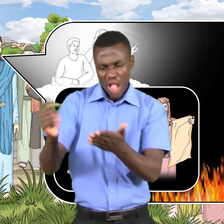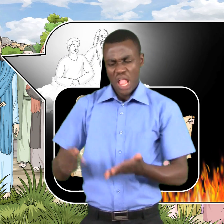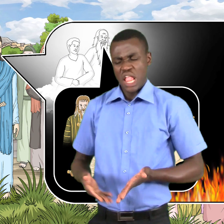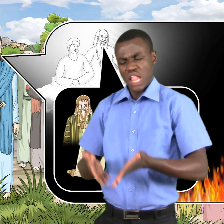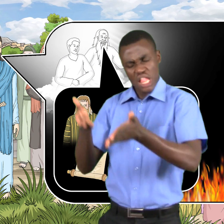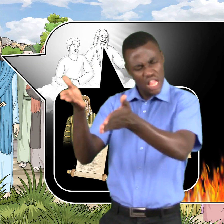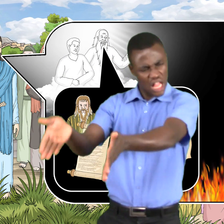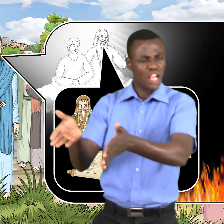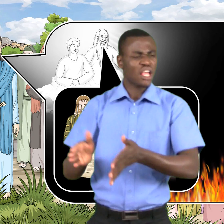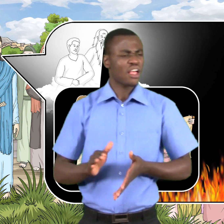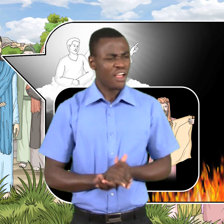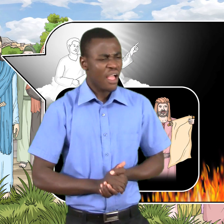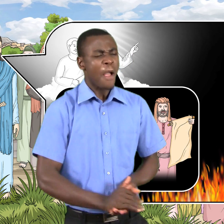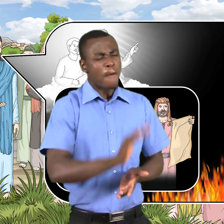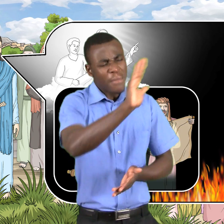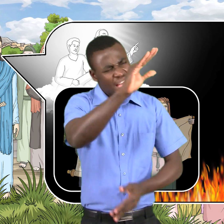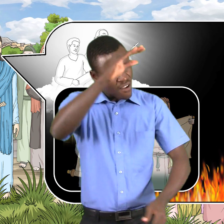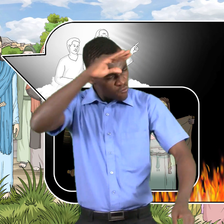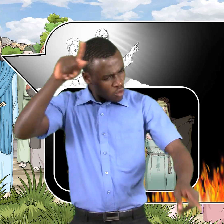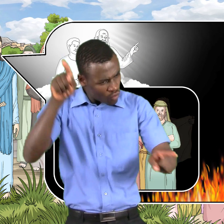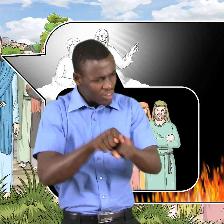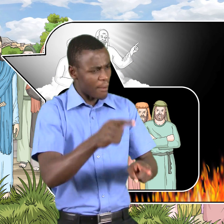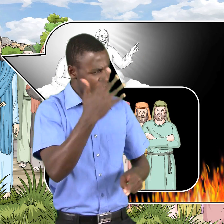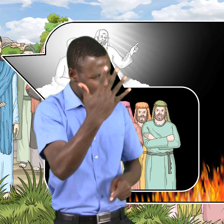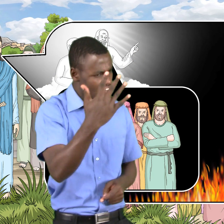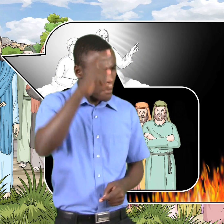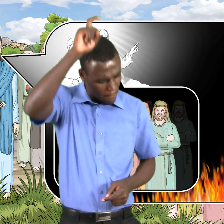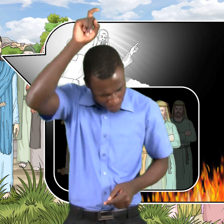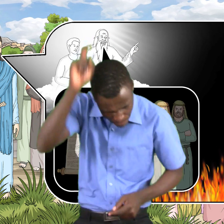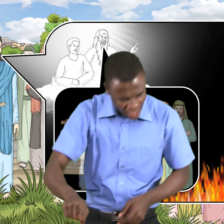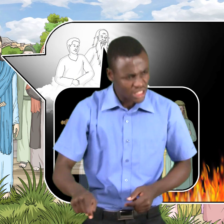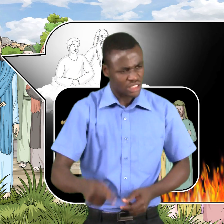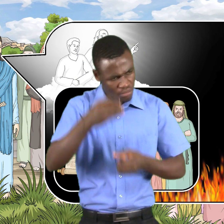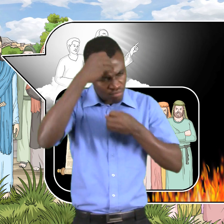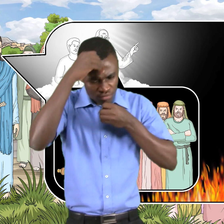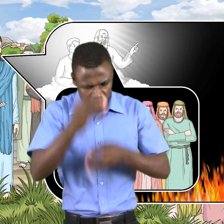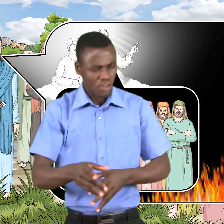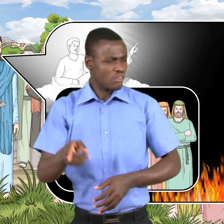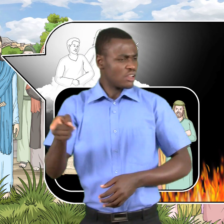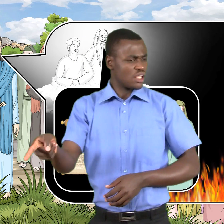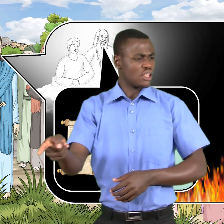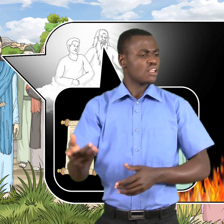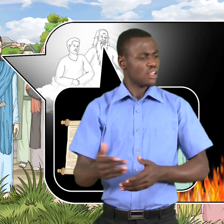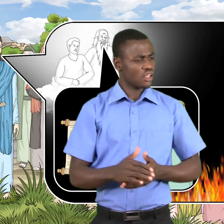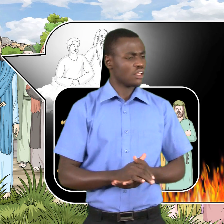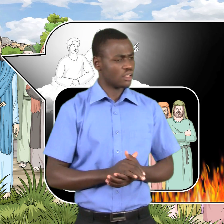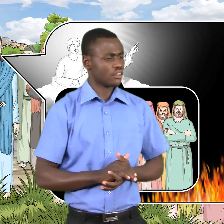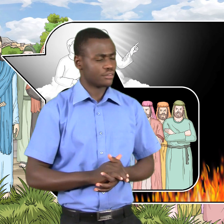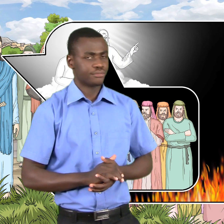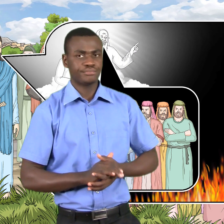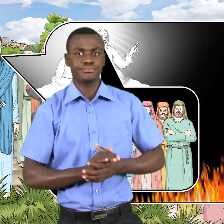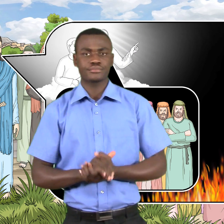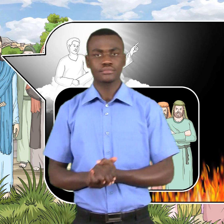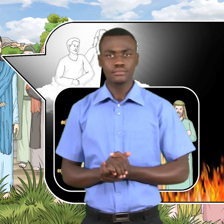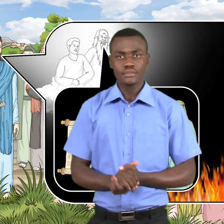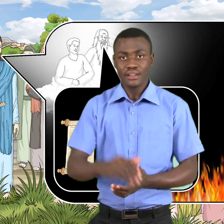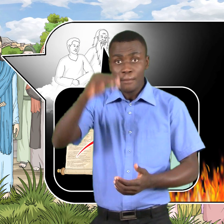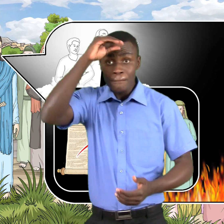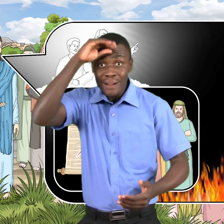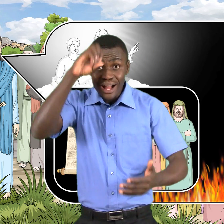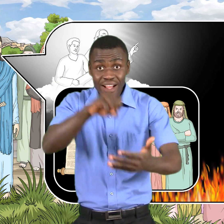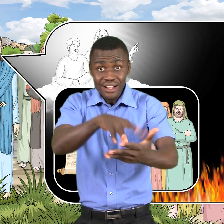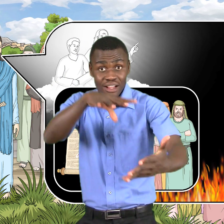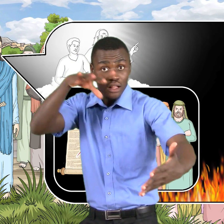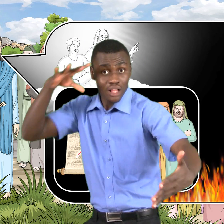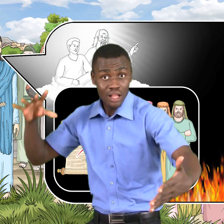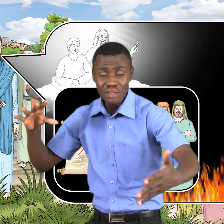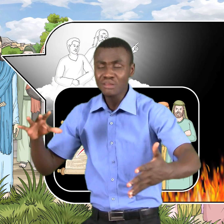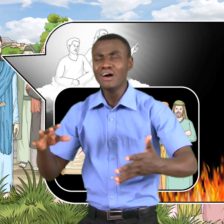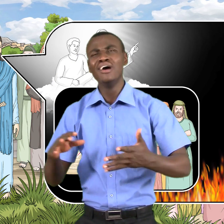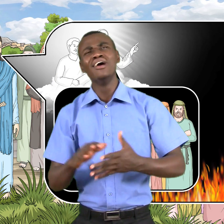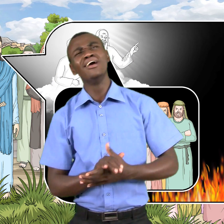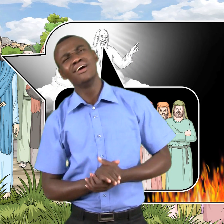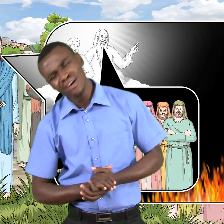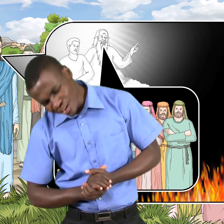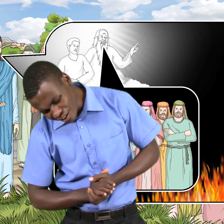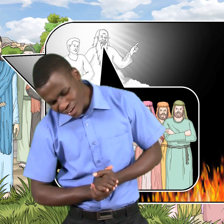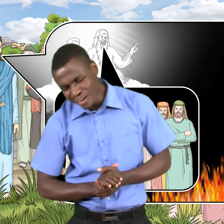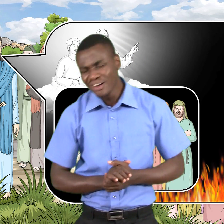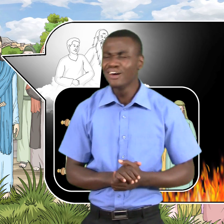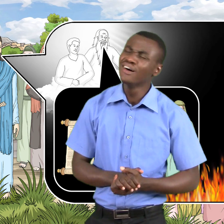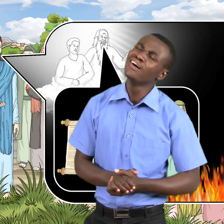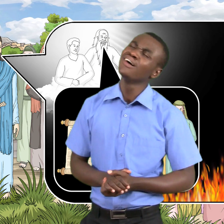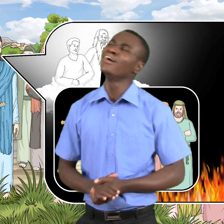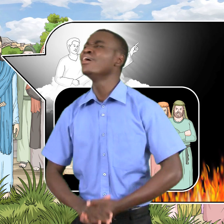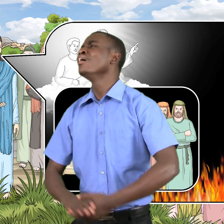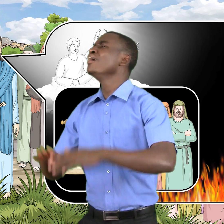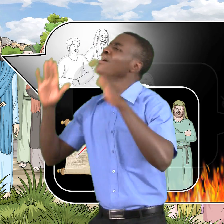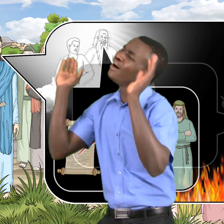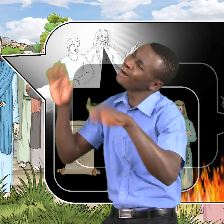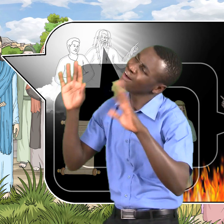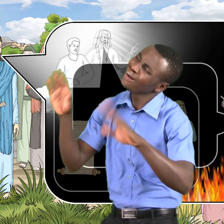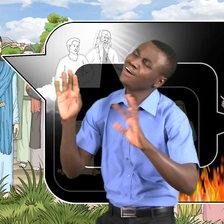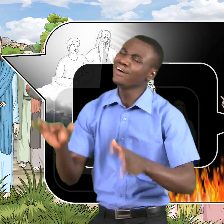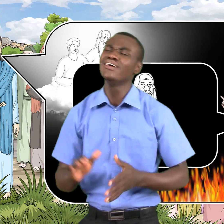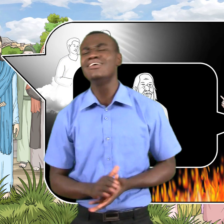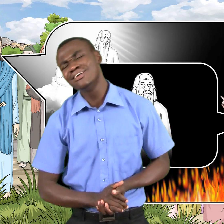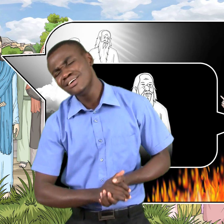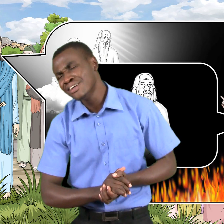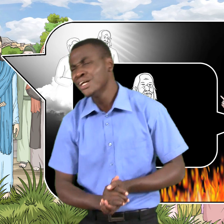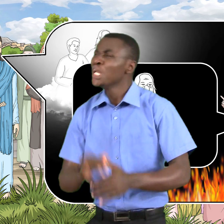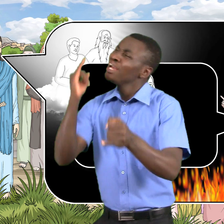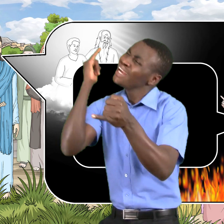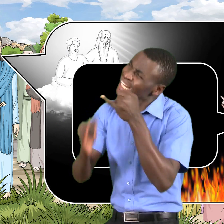let your brothers listen to them.’